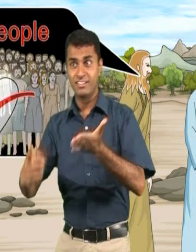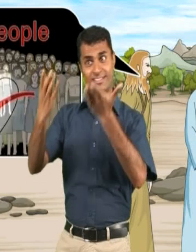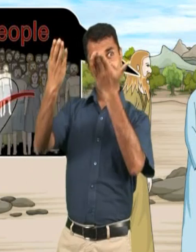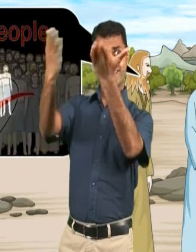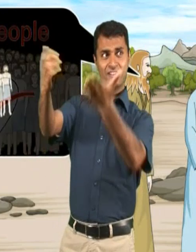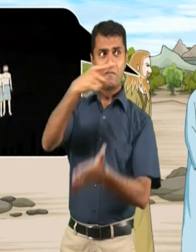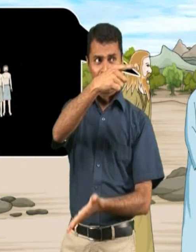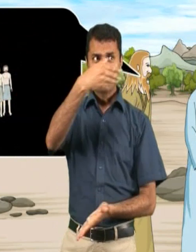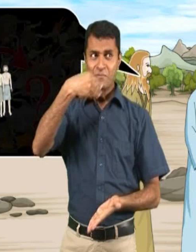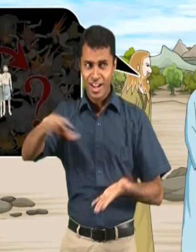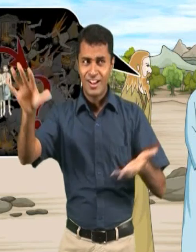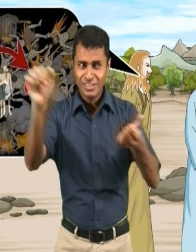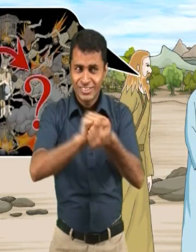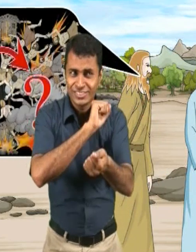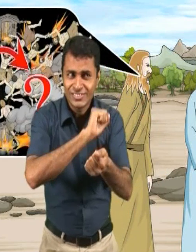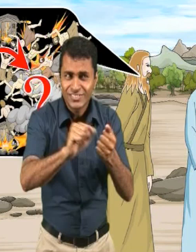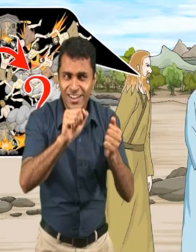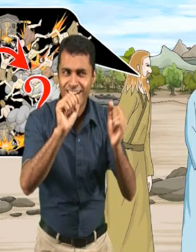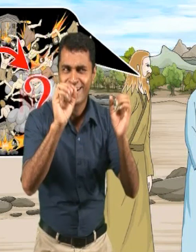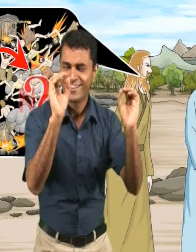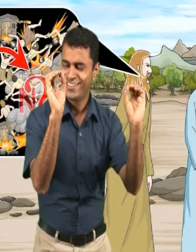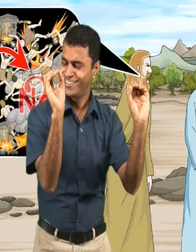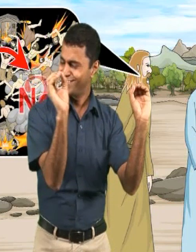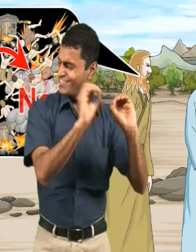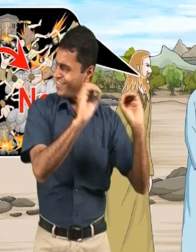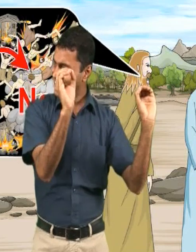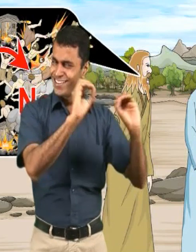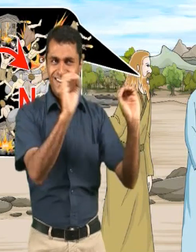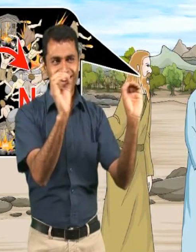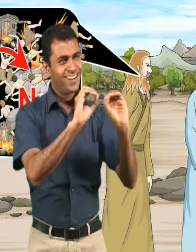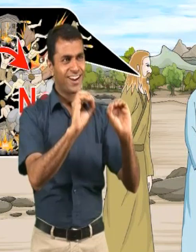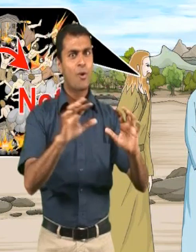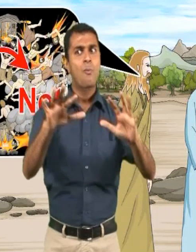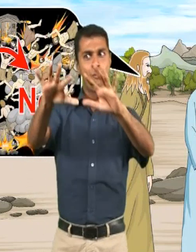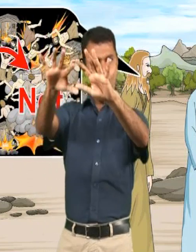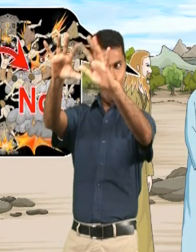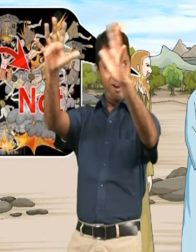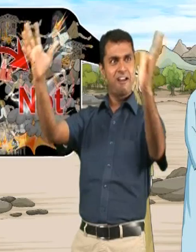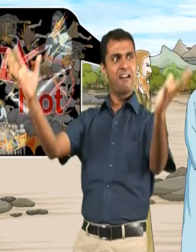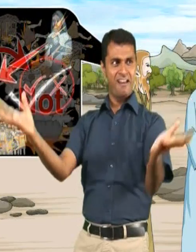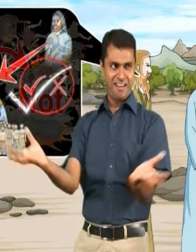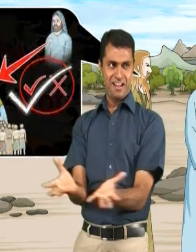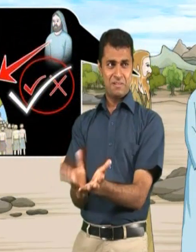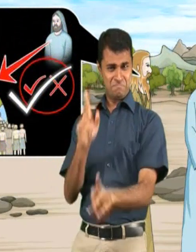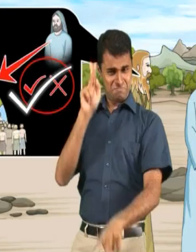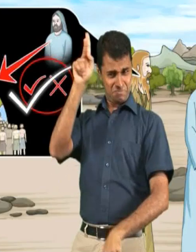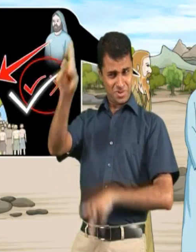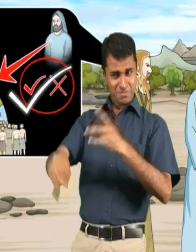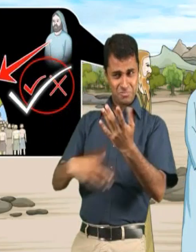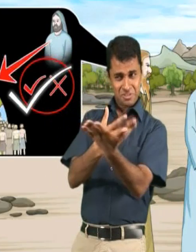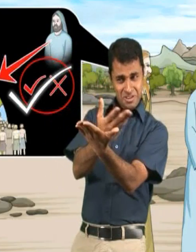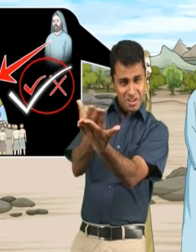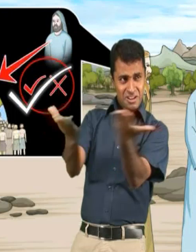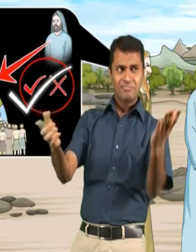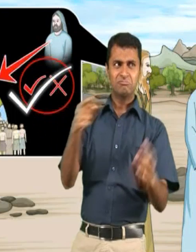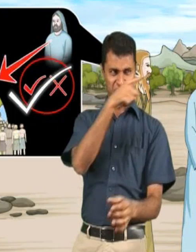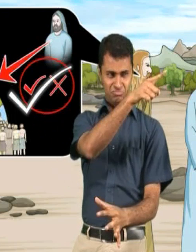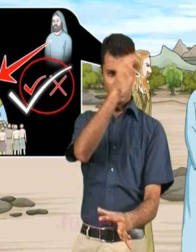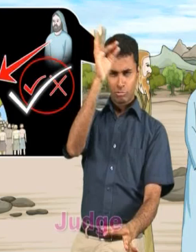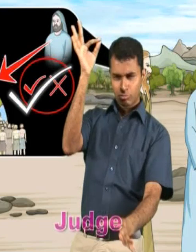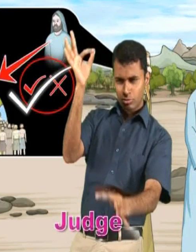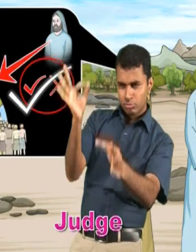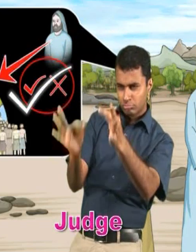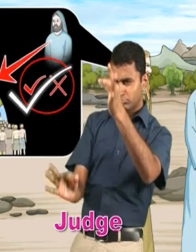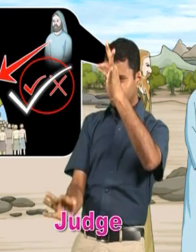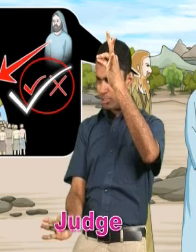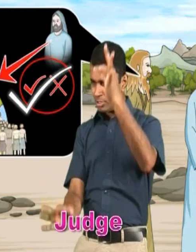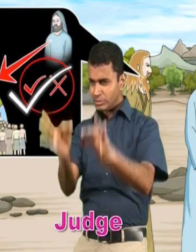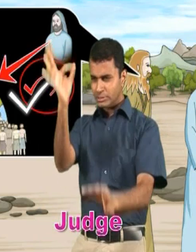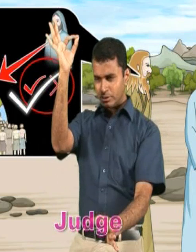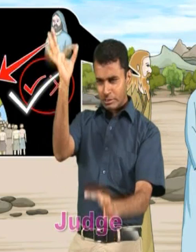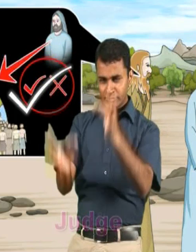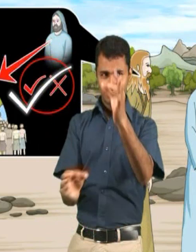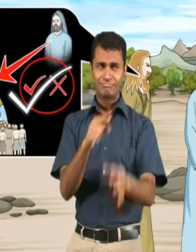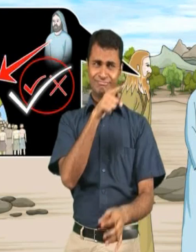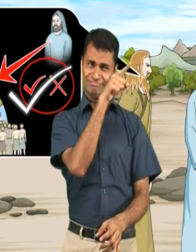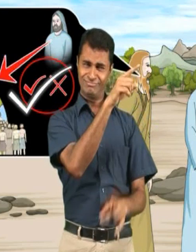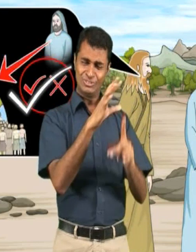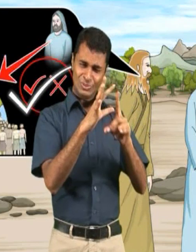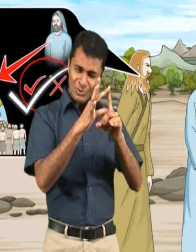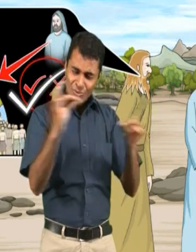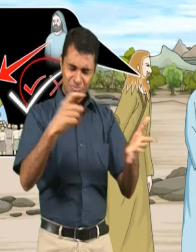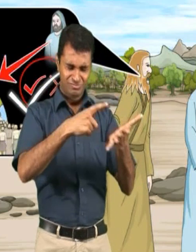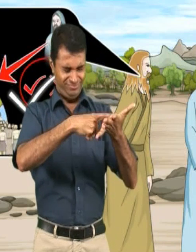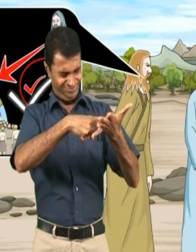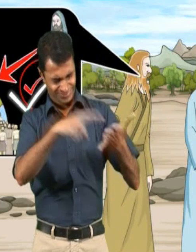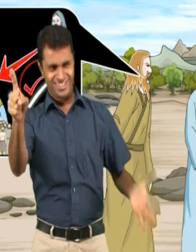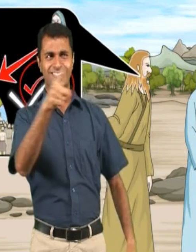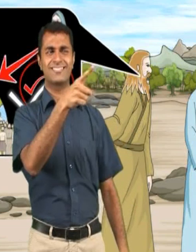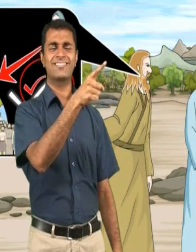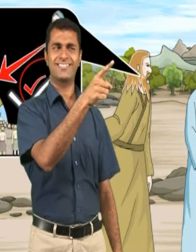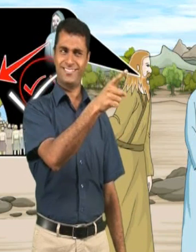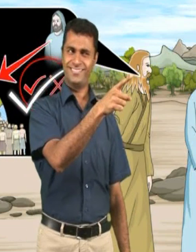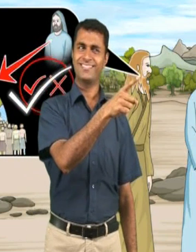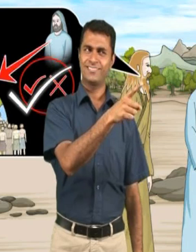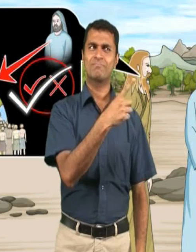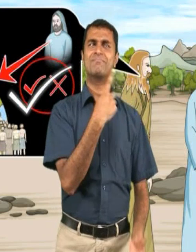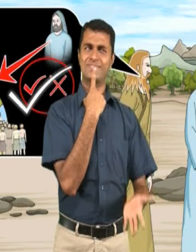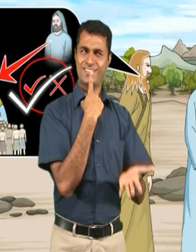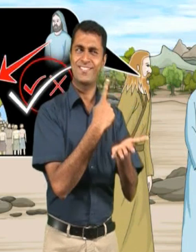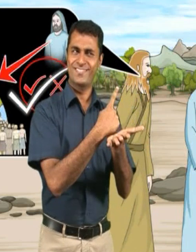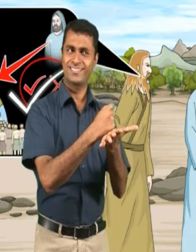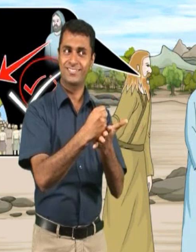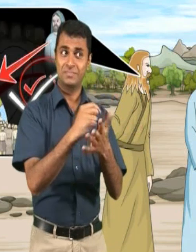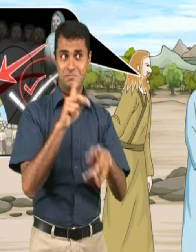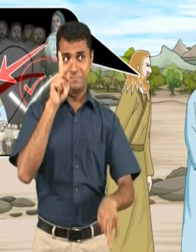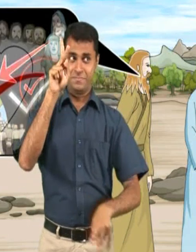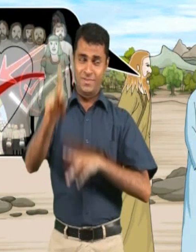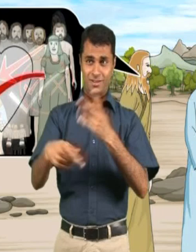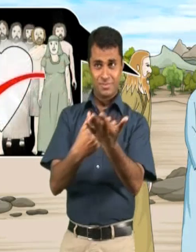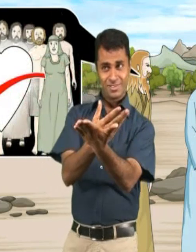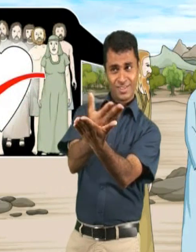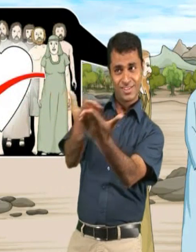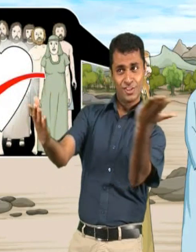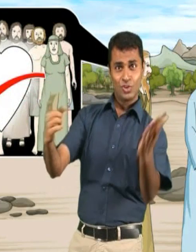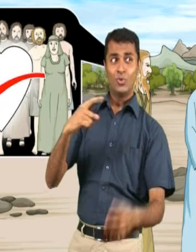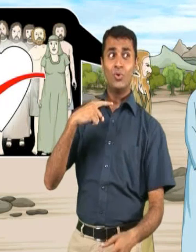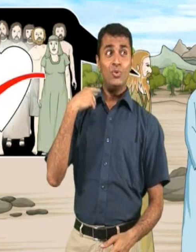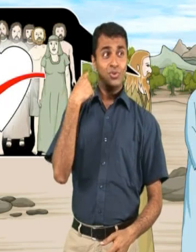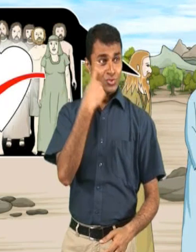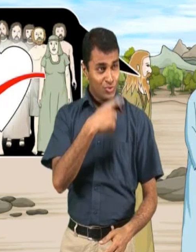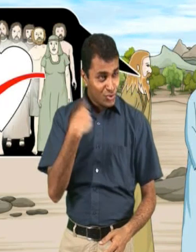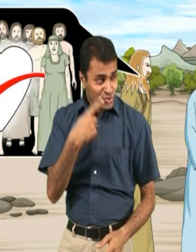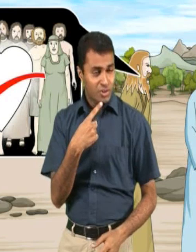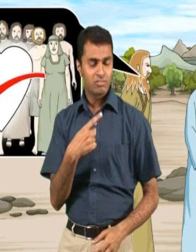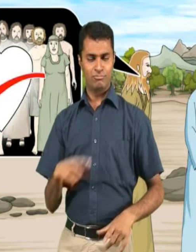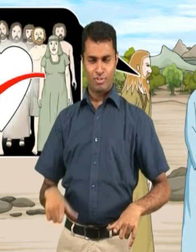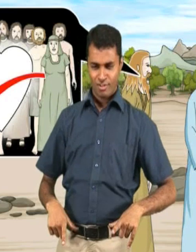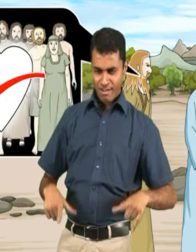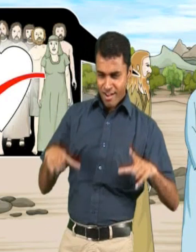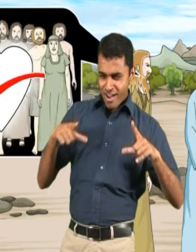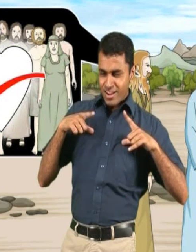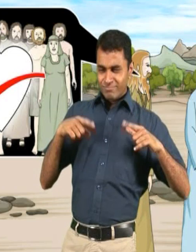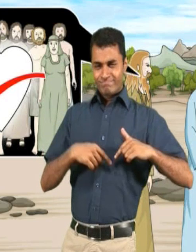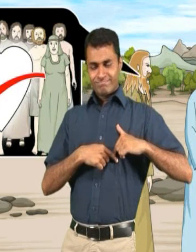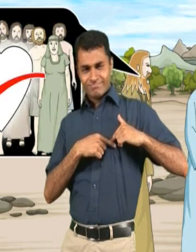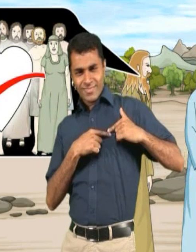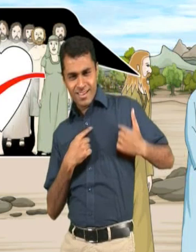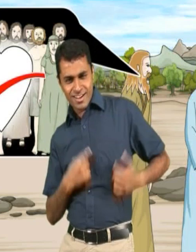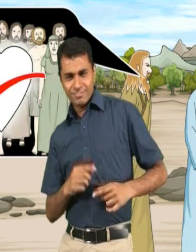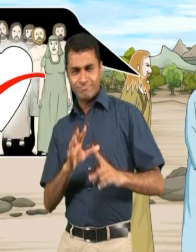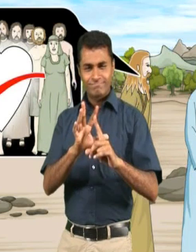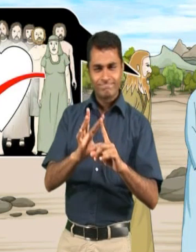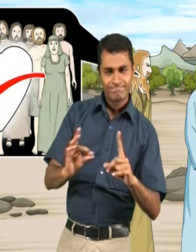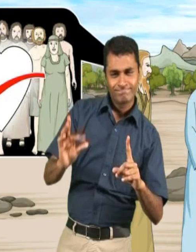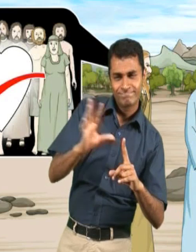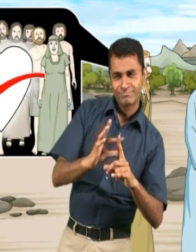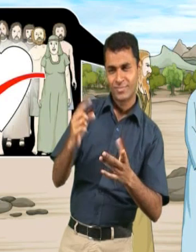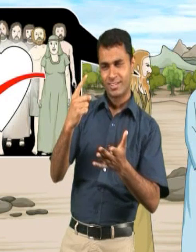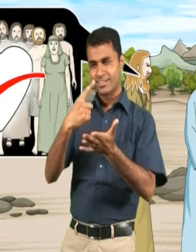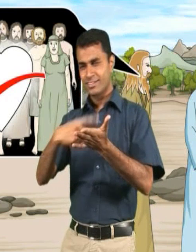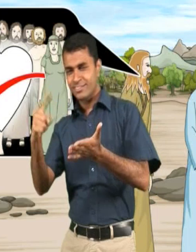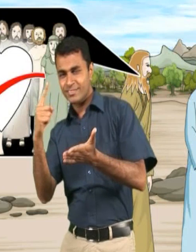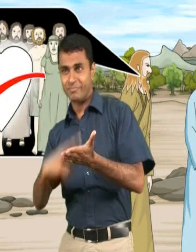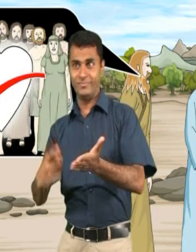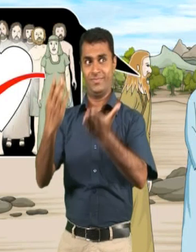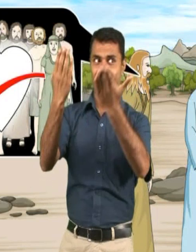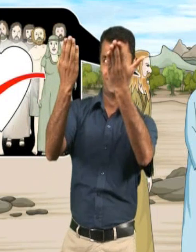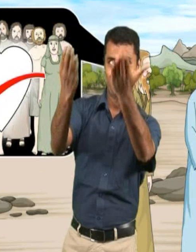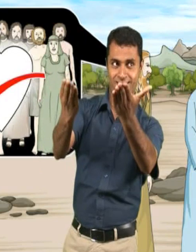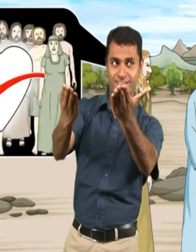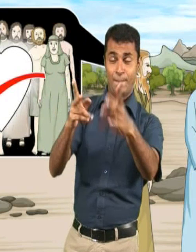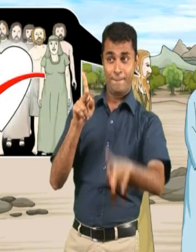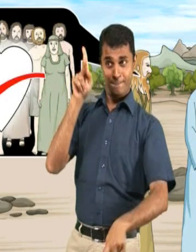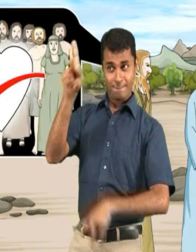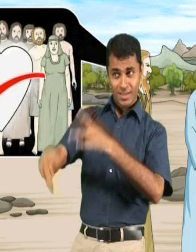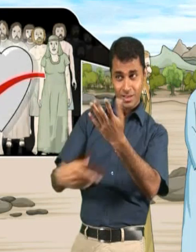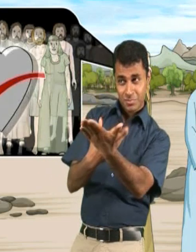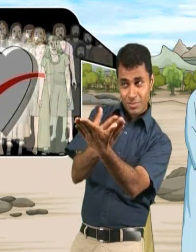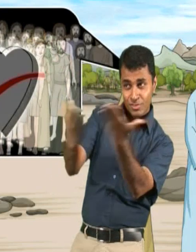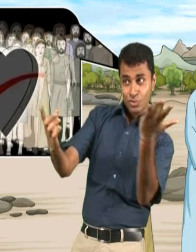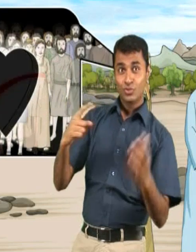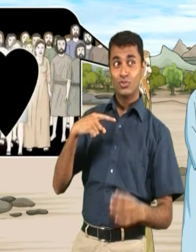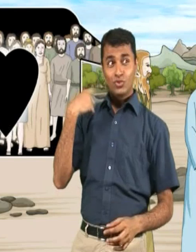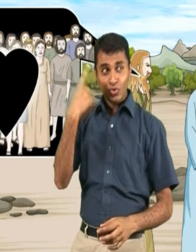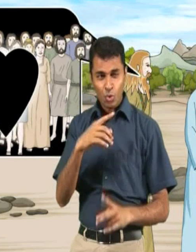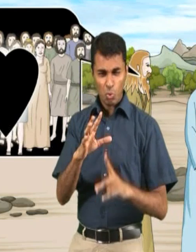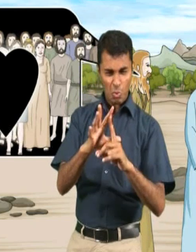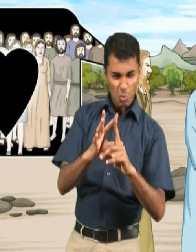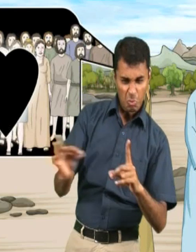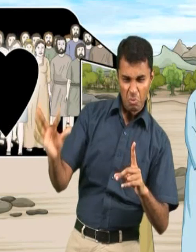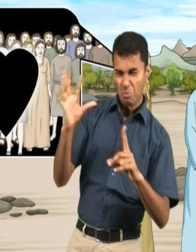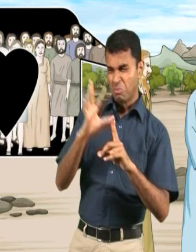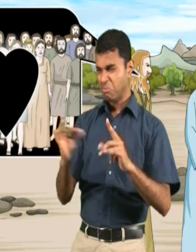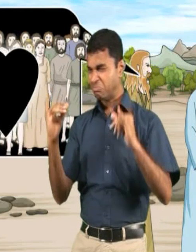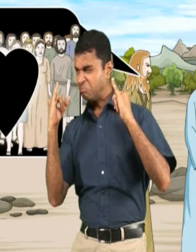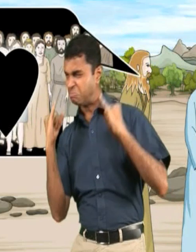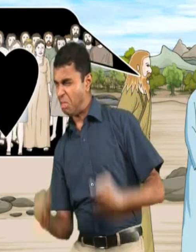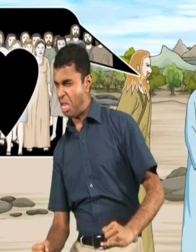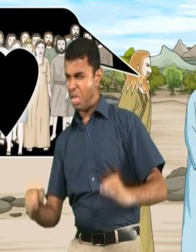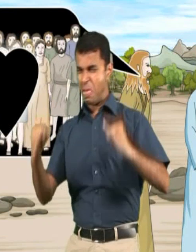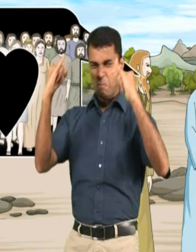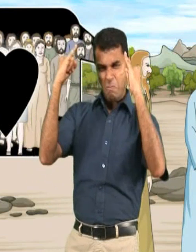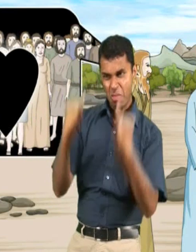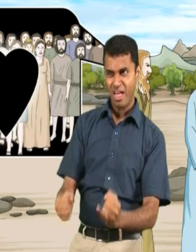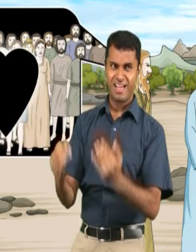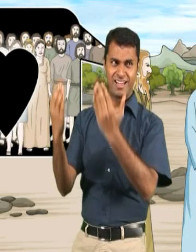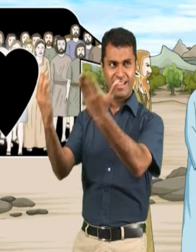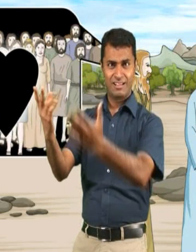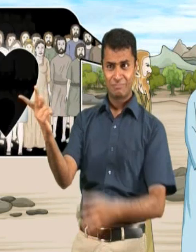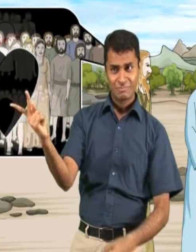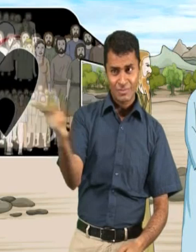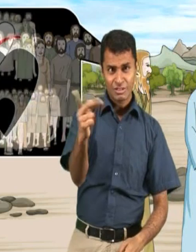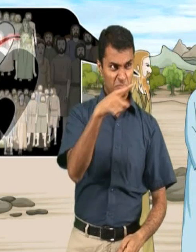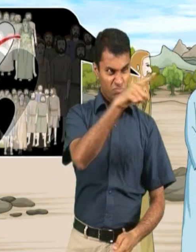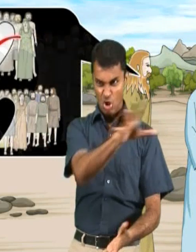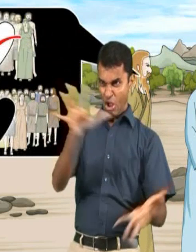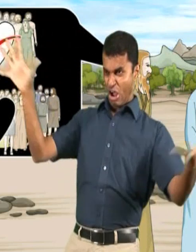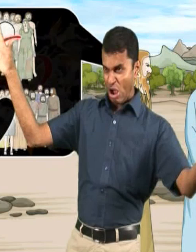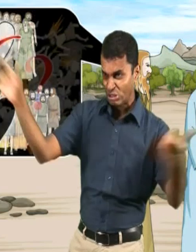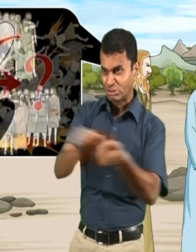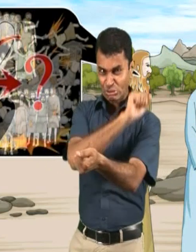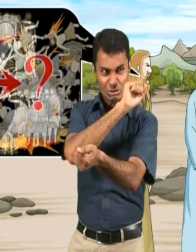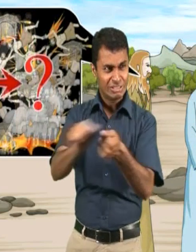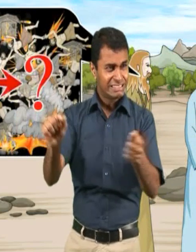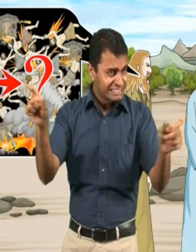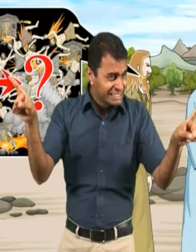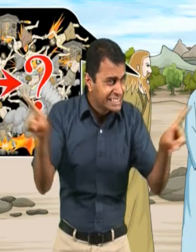Far be it from You to do such a thing—to kill the righteous with the wicked, so that the righteous and the wicked are treated alike.